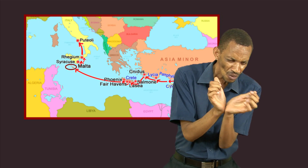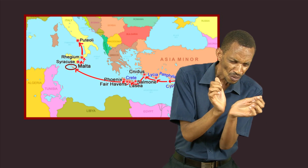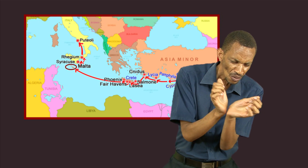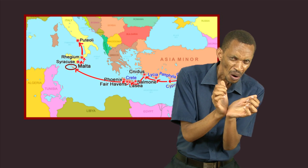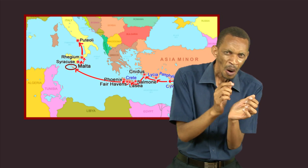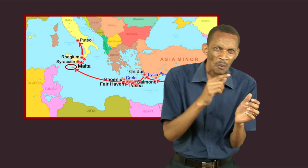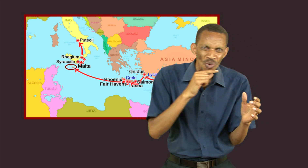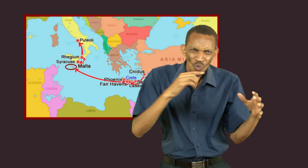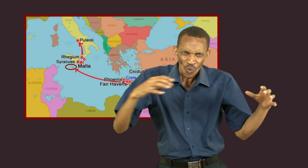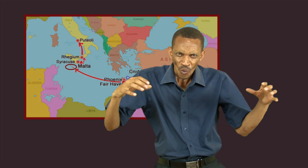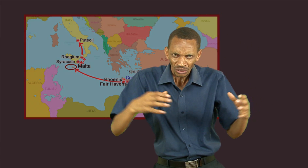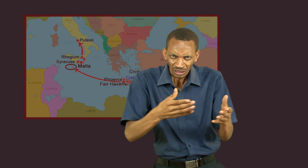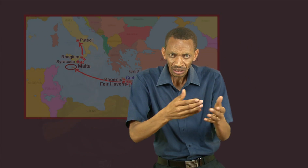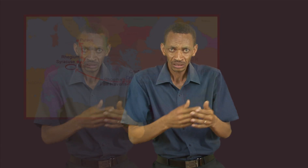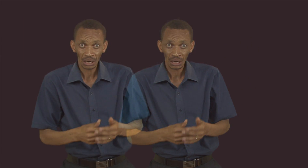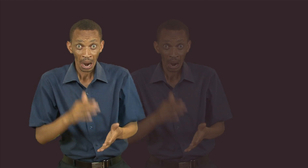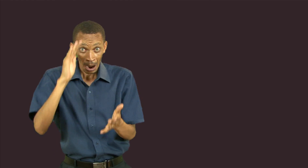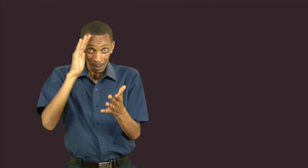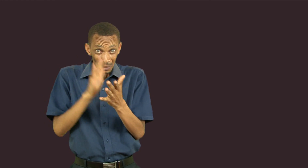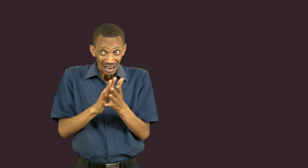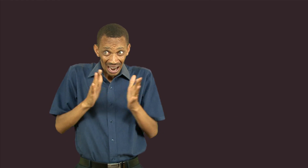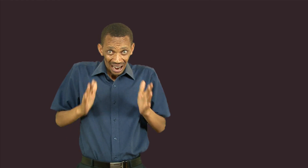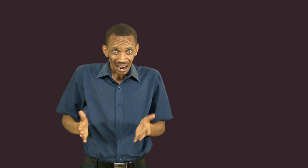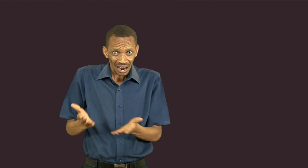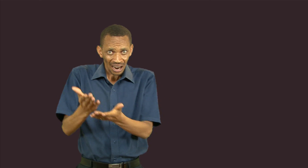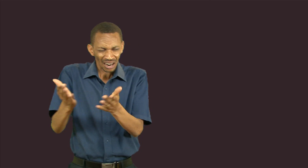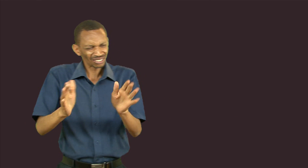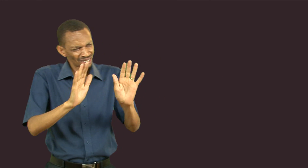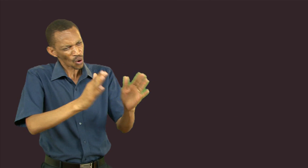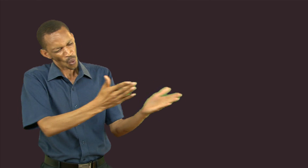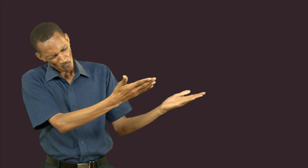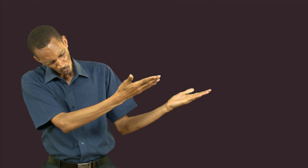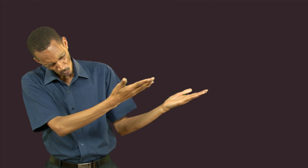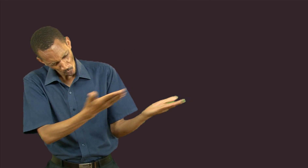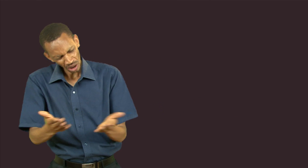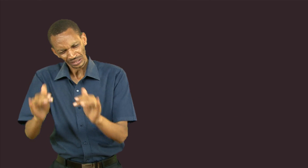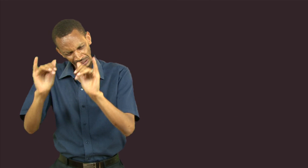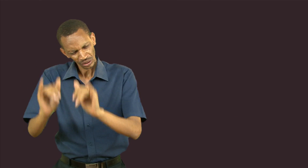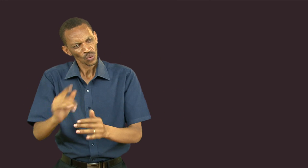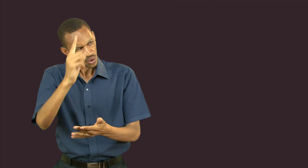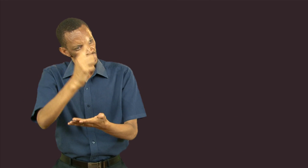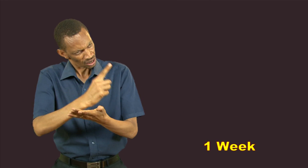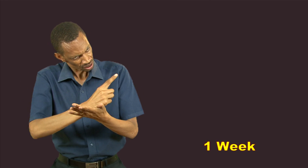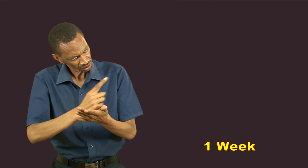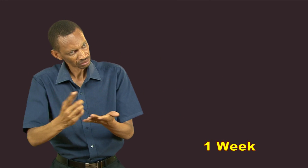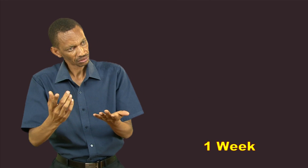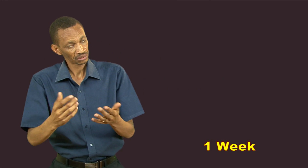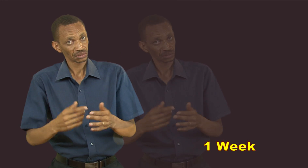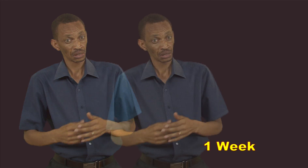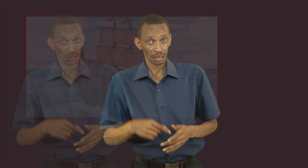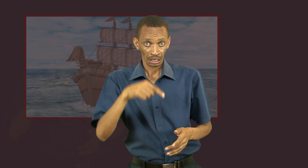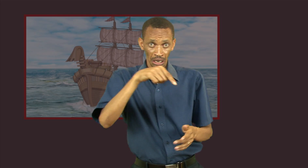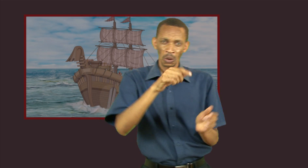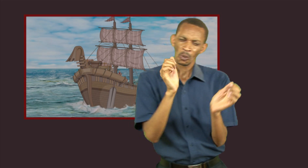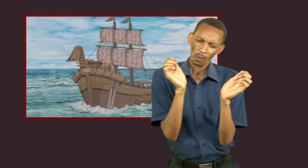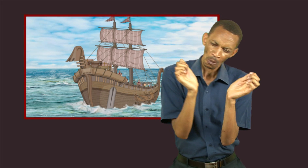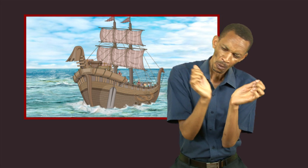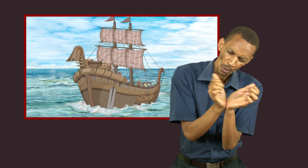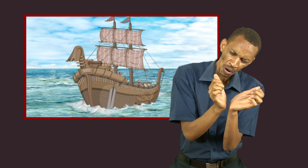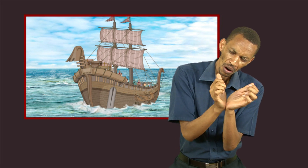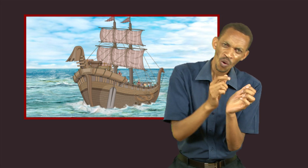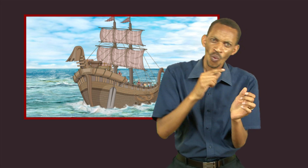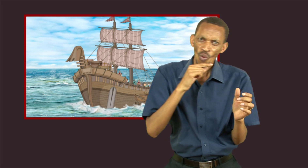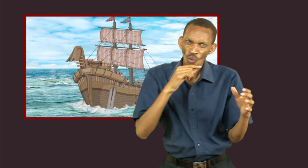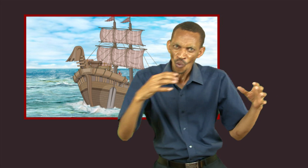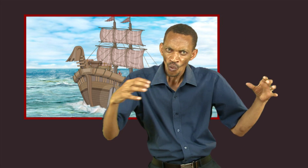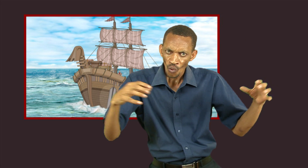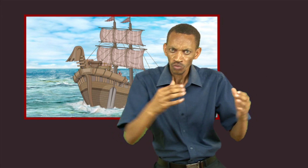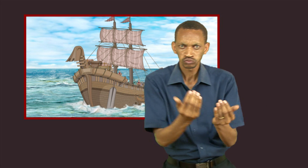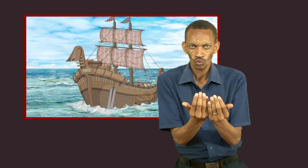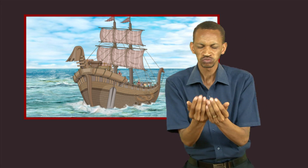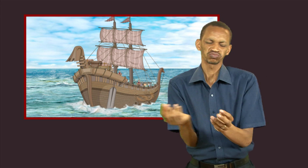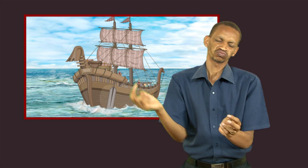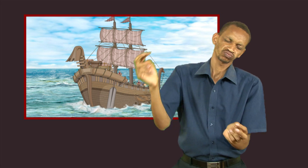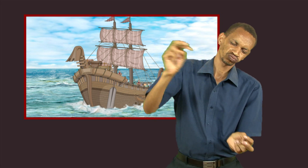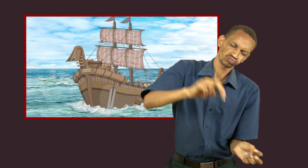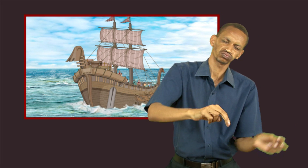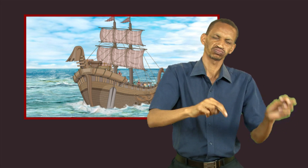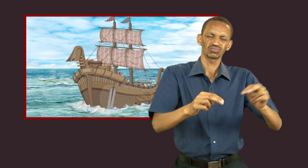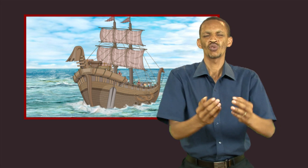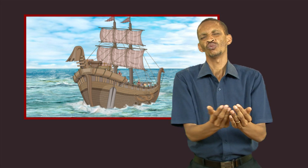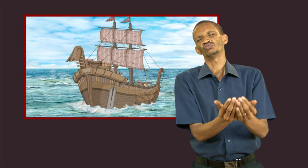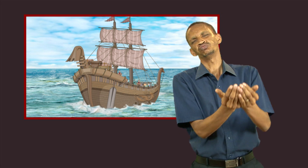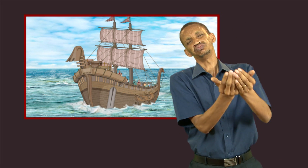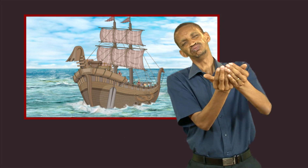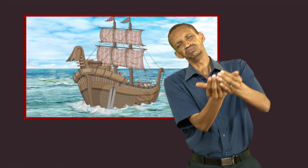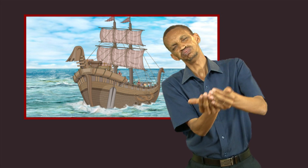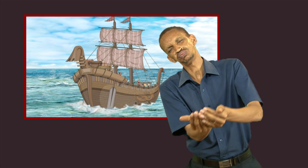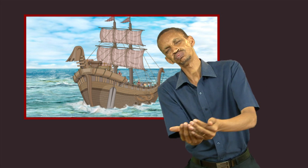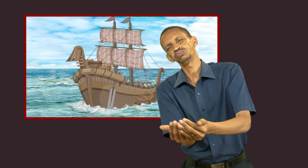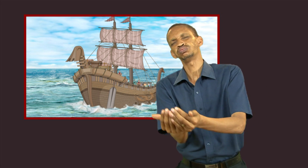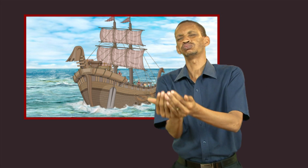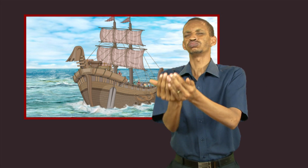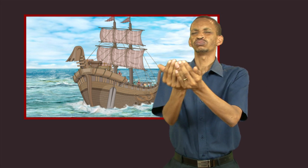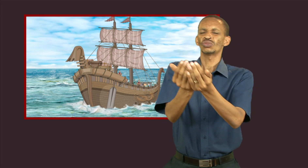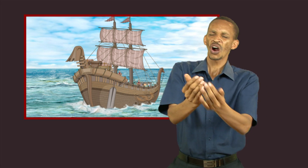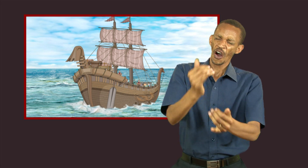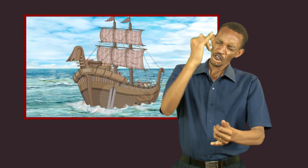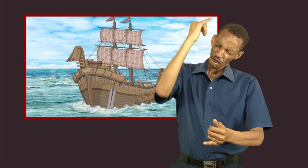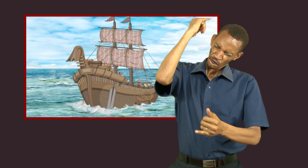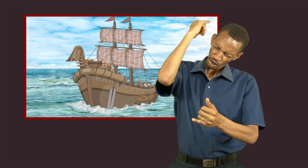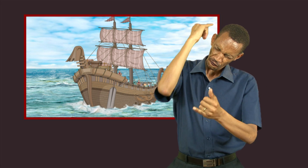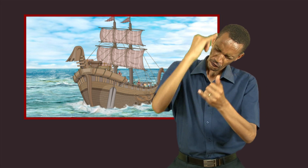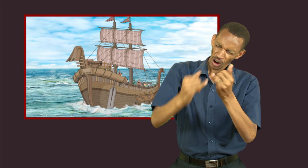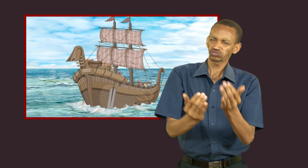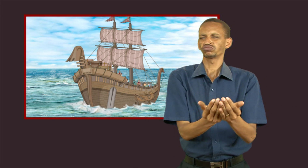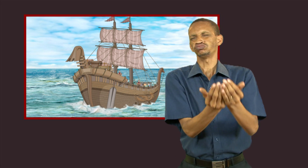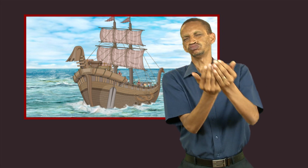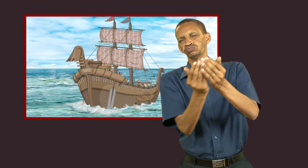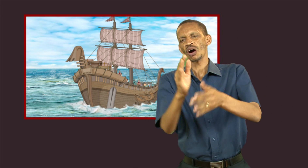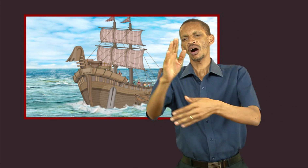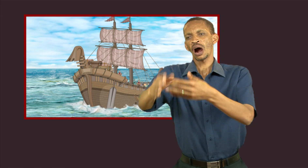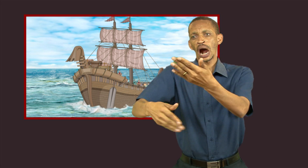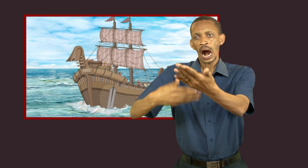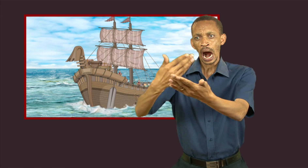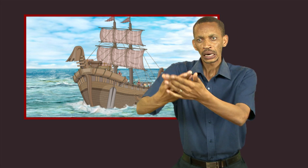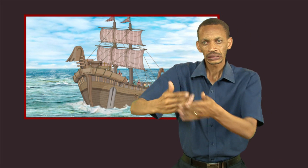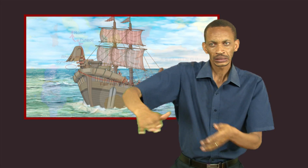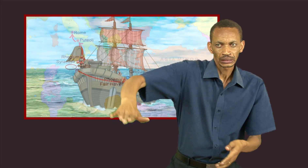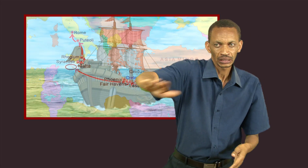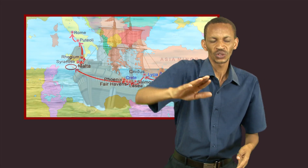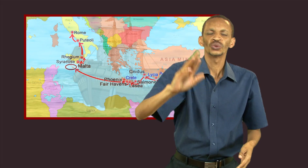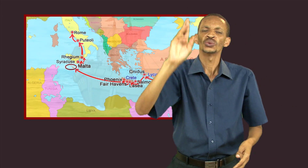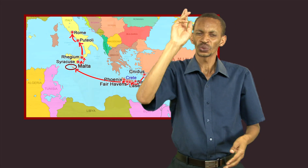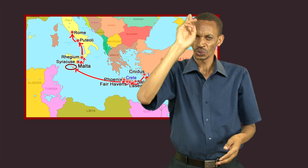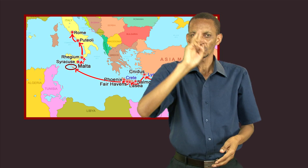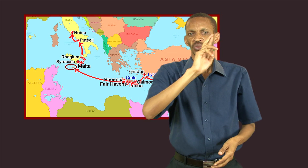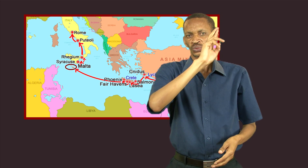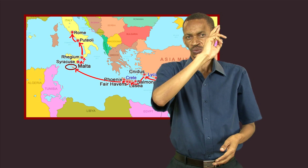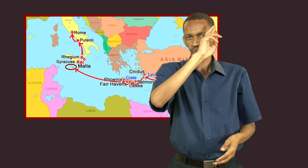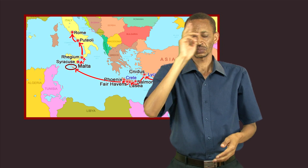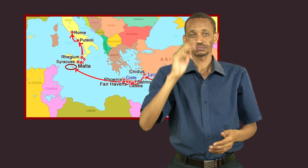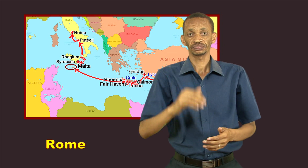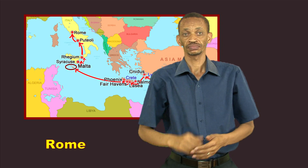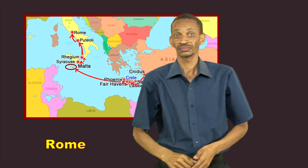There we found some brothers who invited us to spend the week with them.